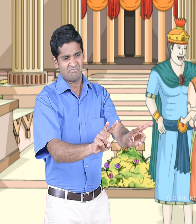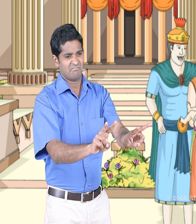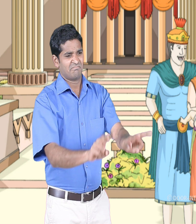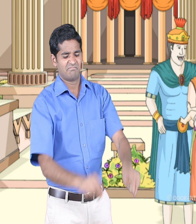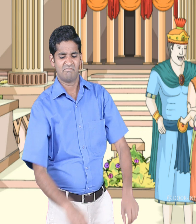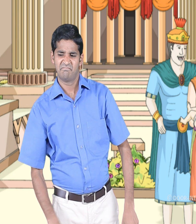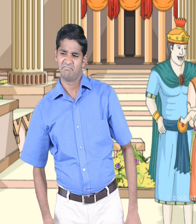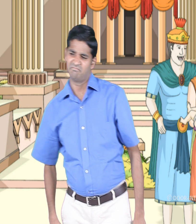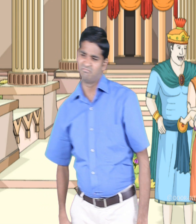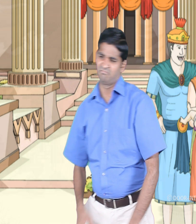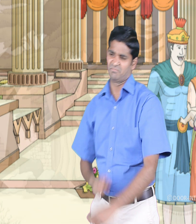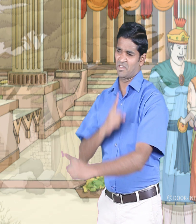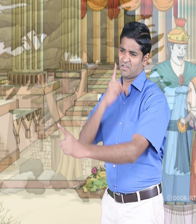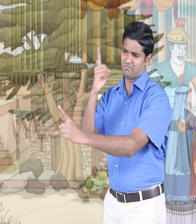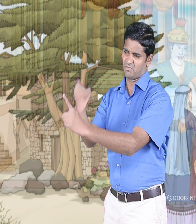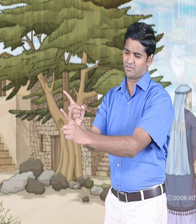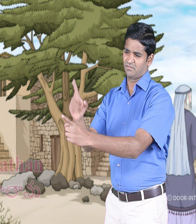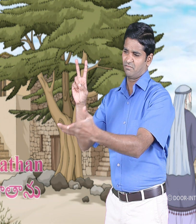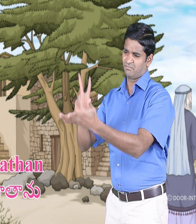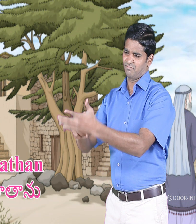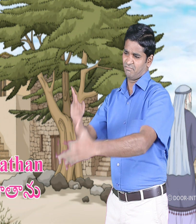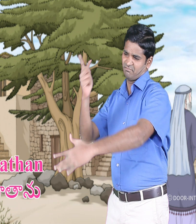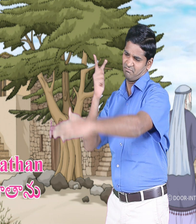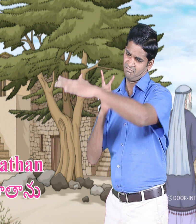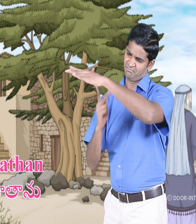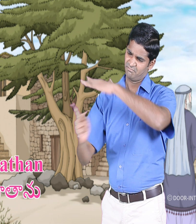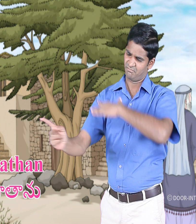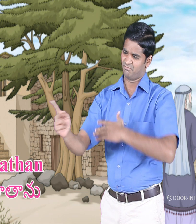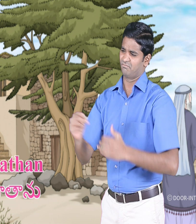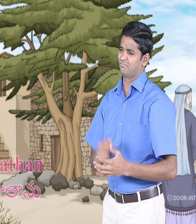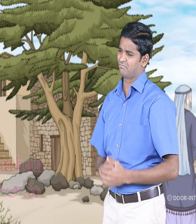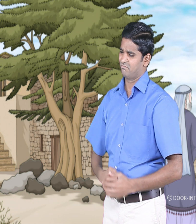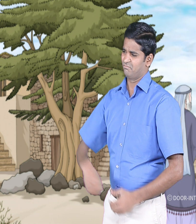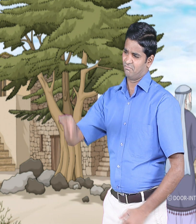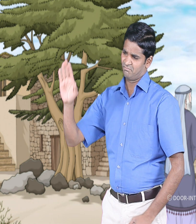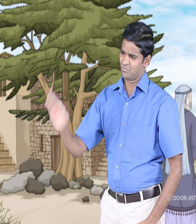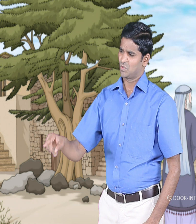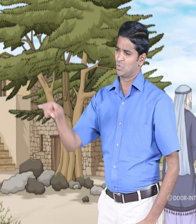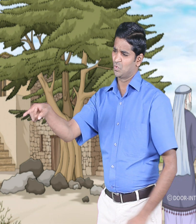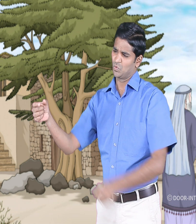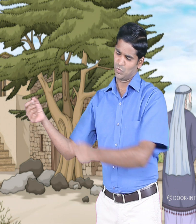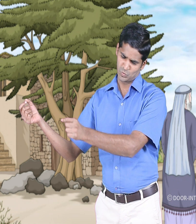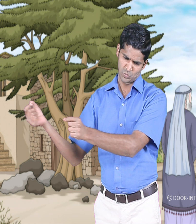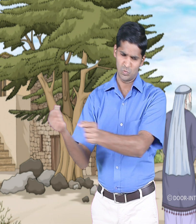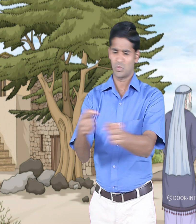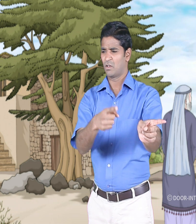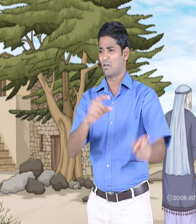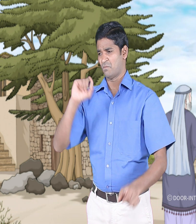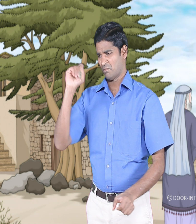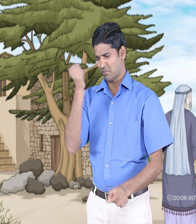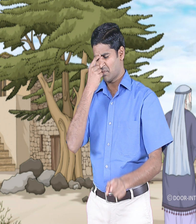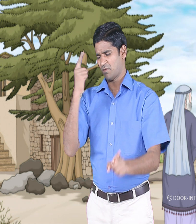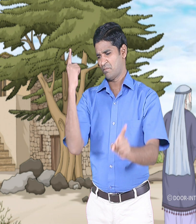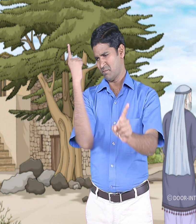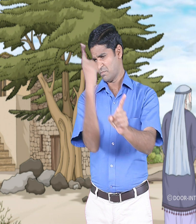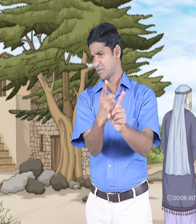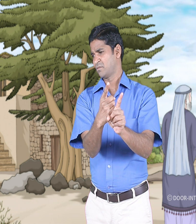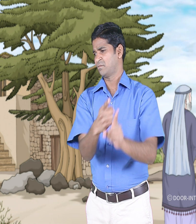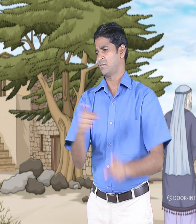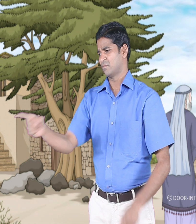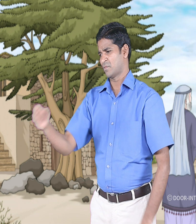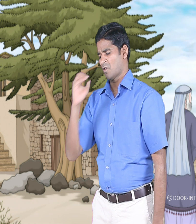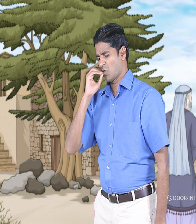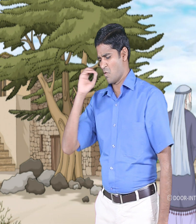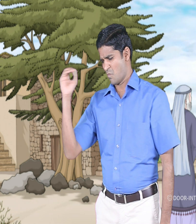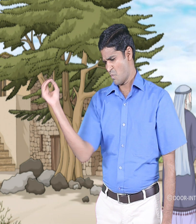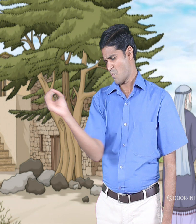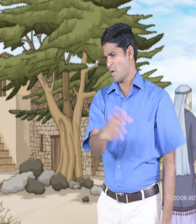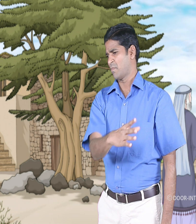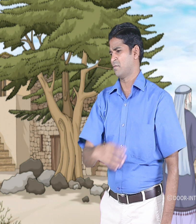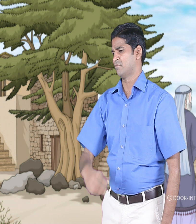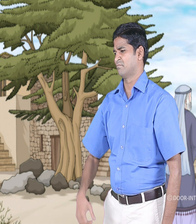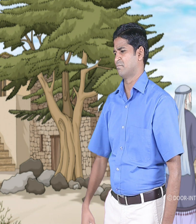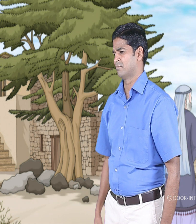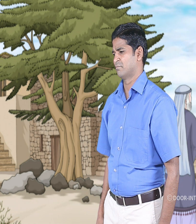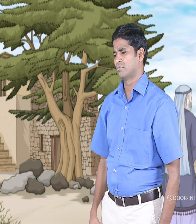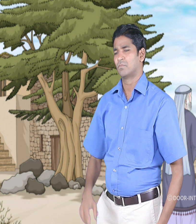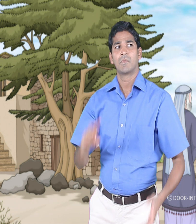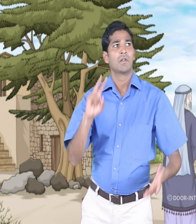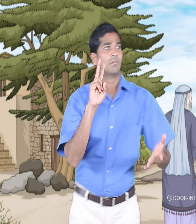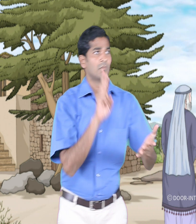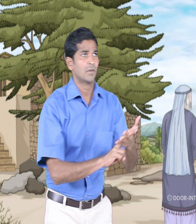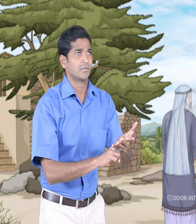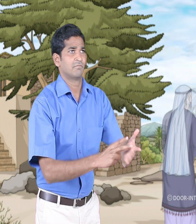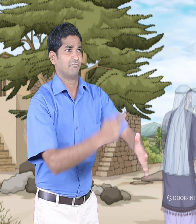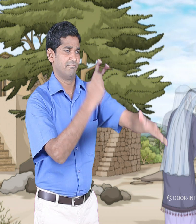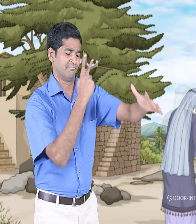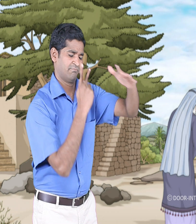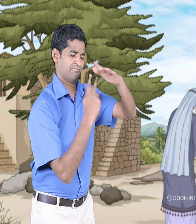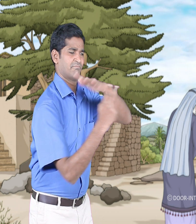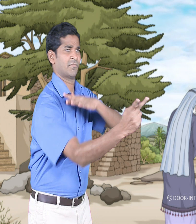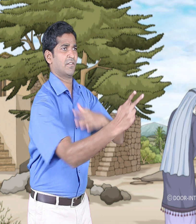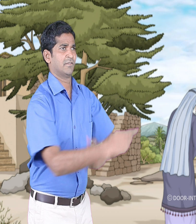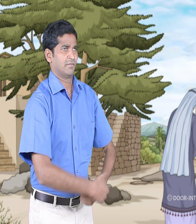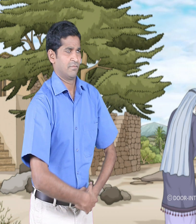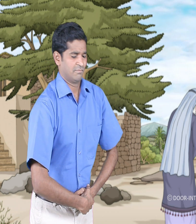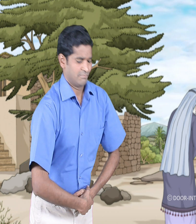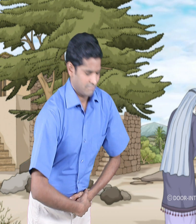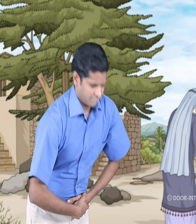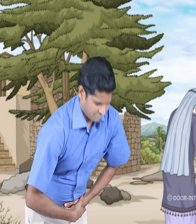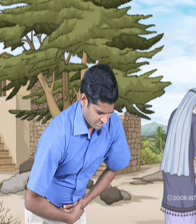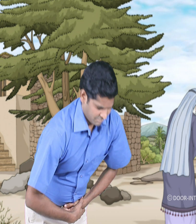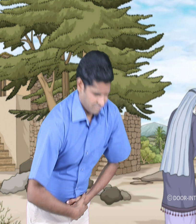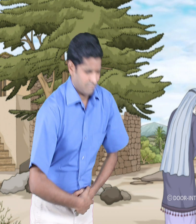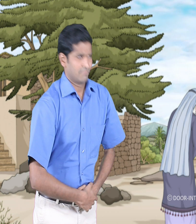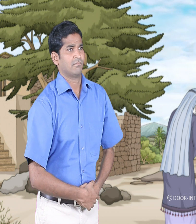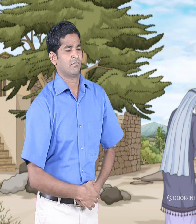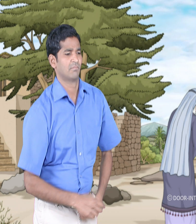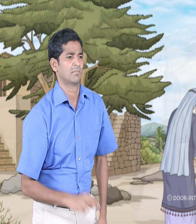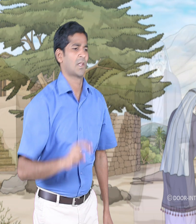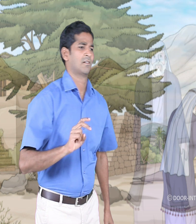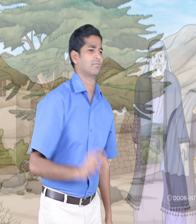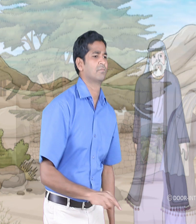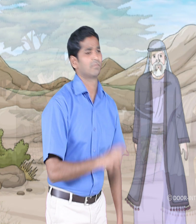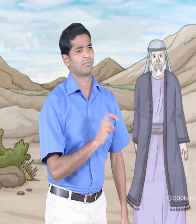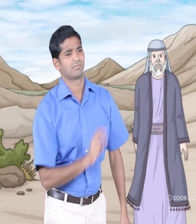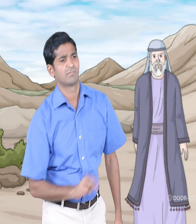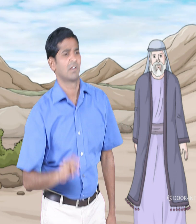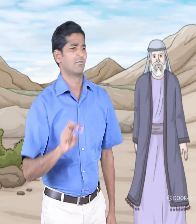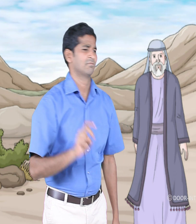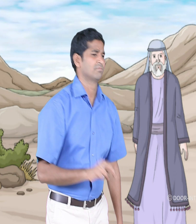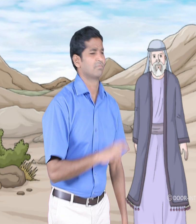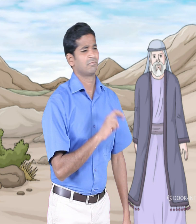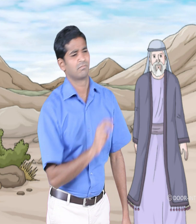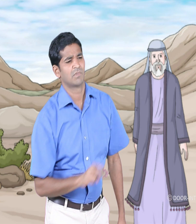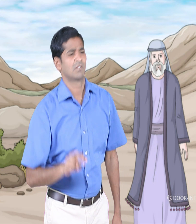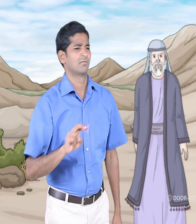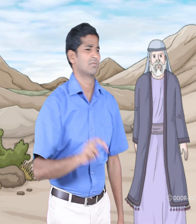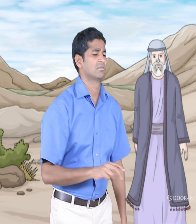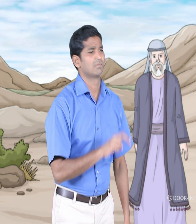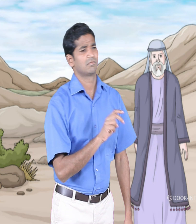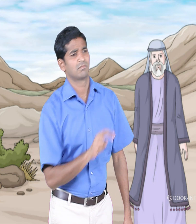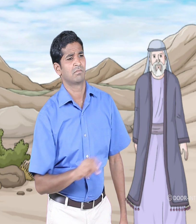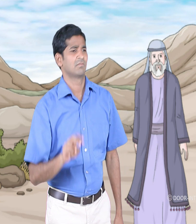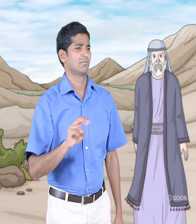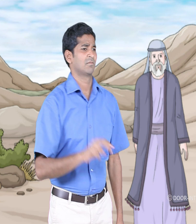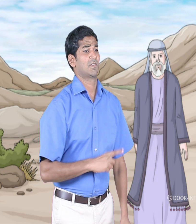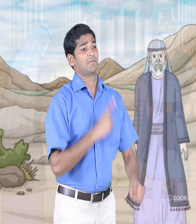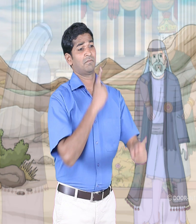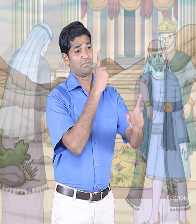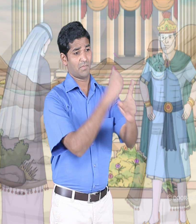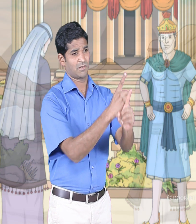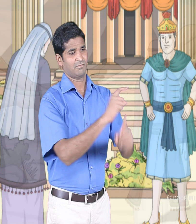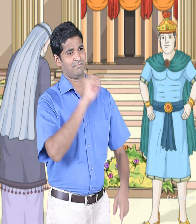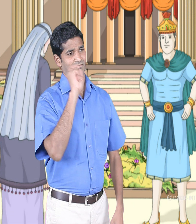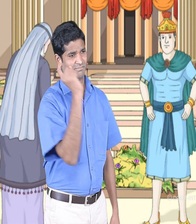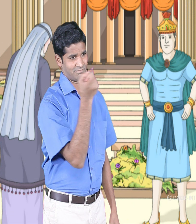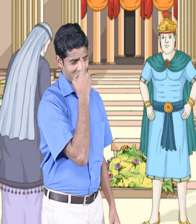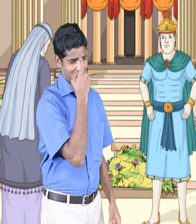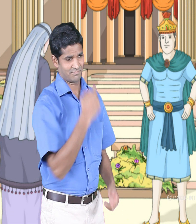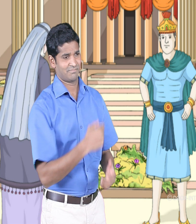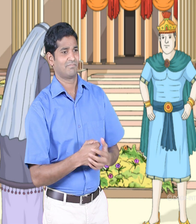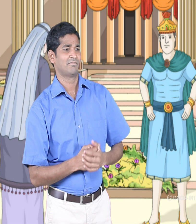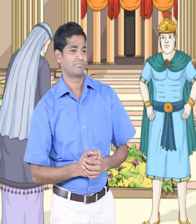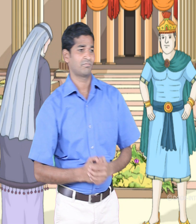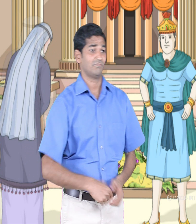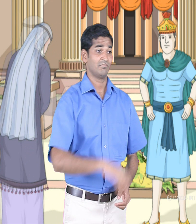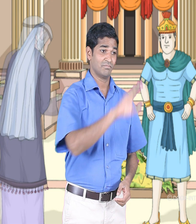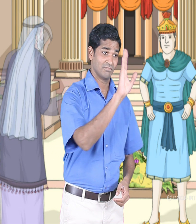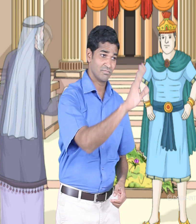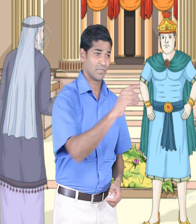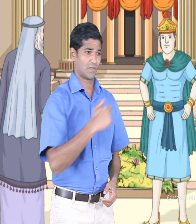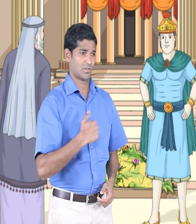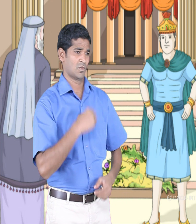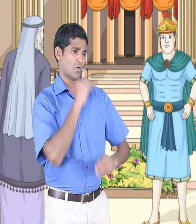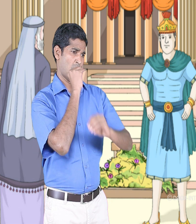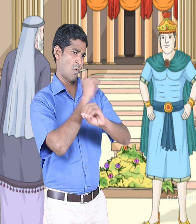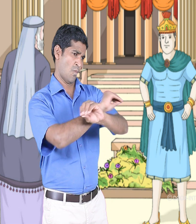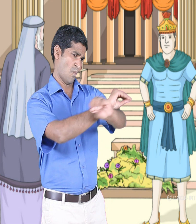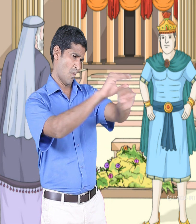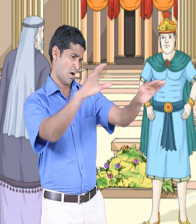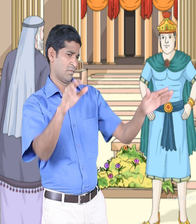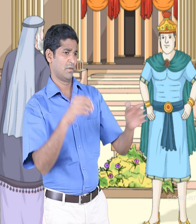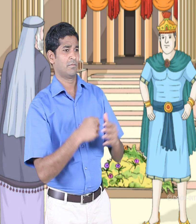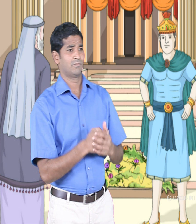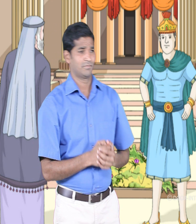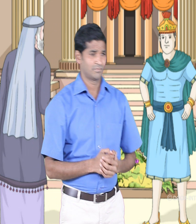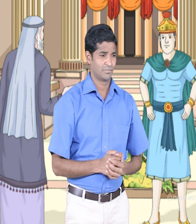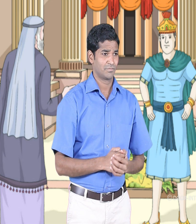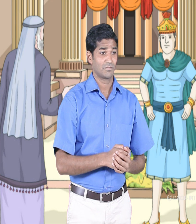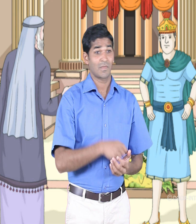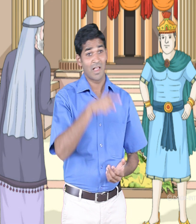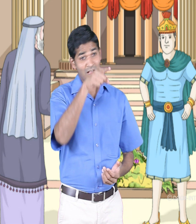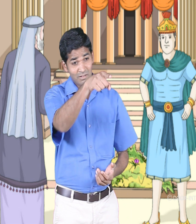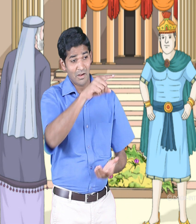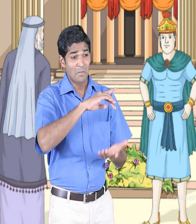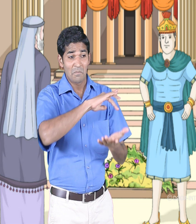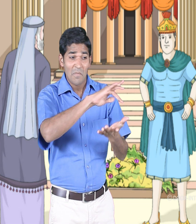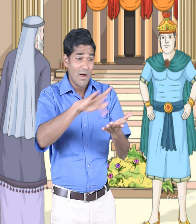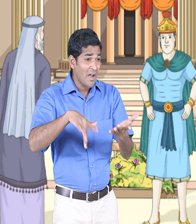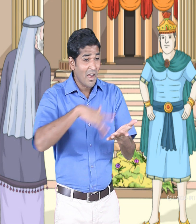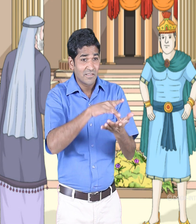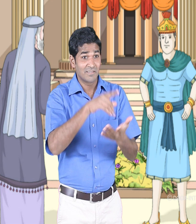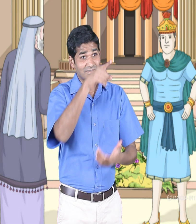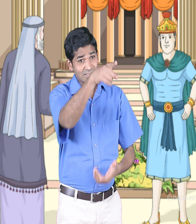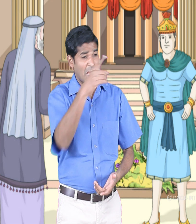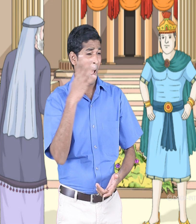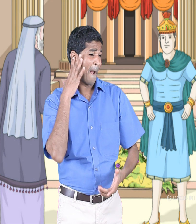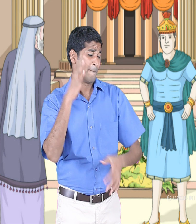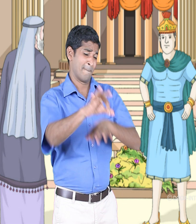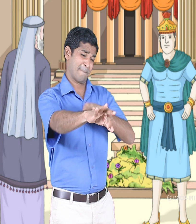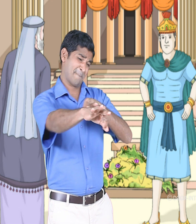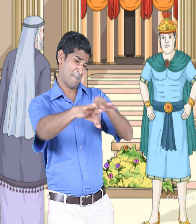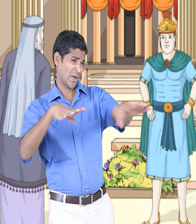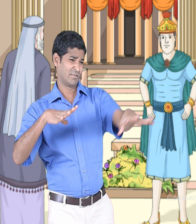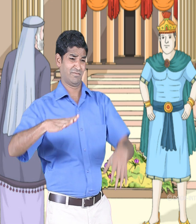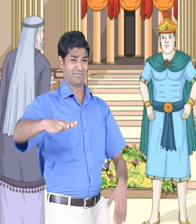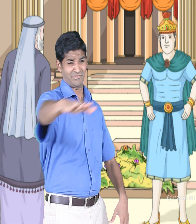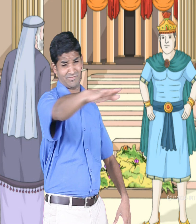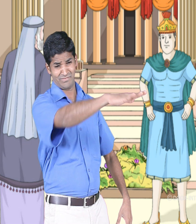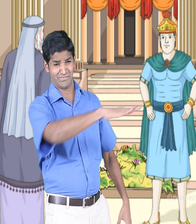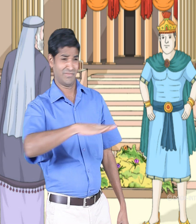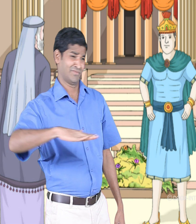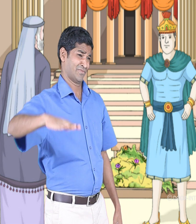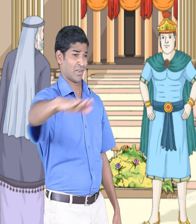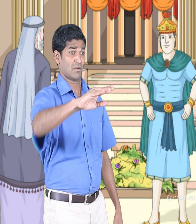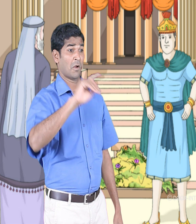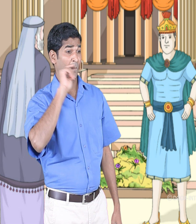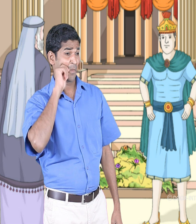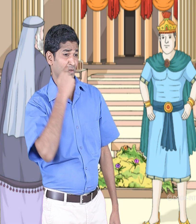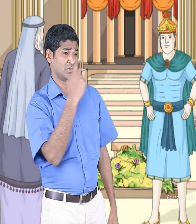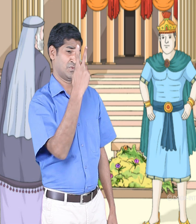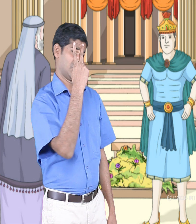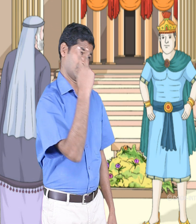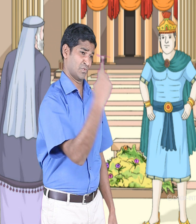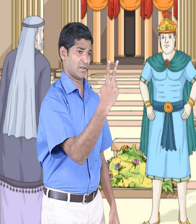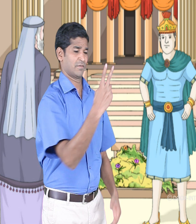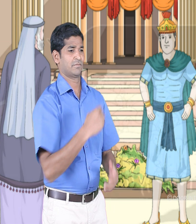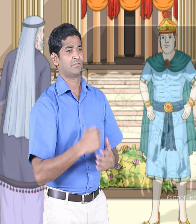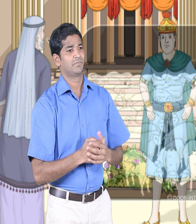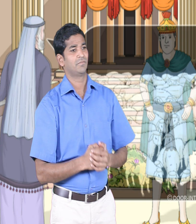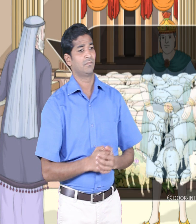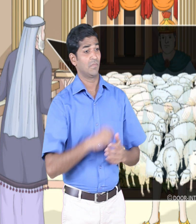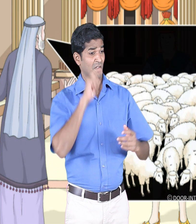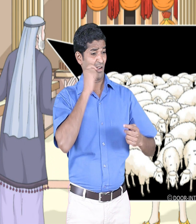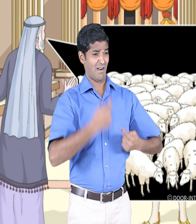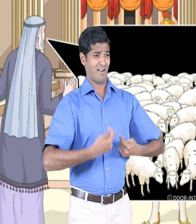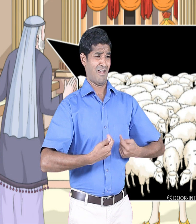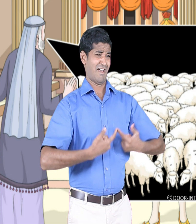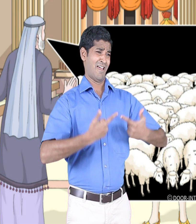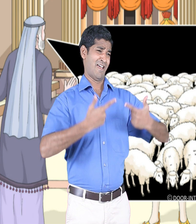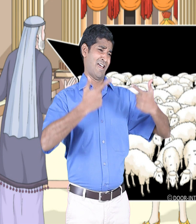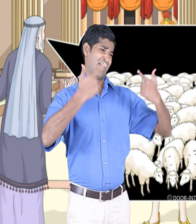Then the LORD sent Nathan to David, and when he arrived, he said, “There were two men in a certain city, one rich and the other poor.